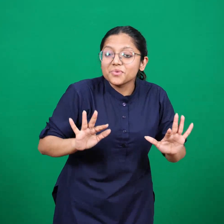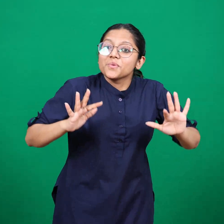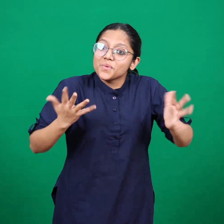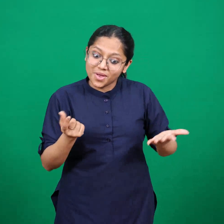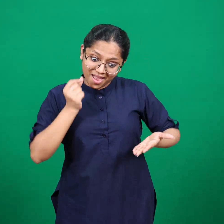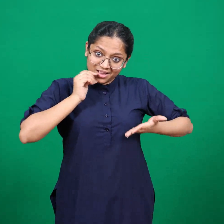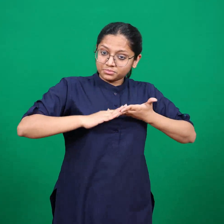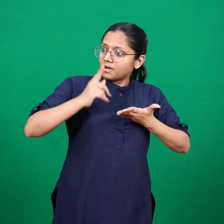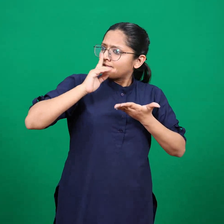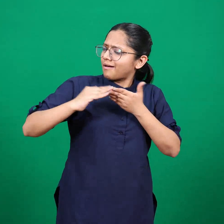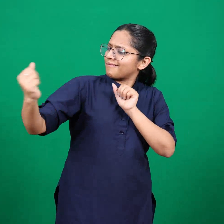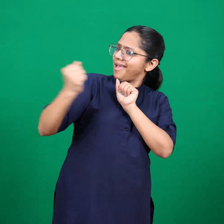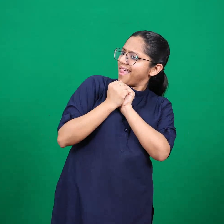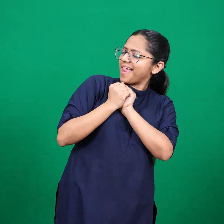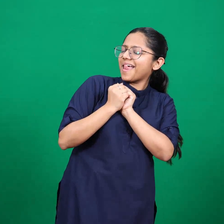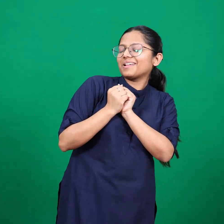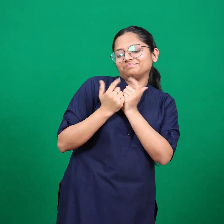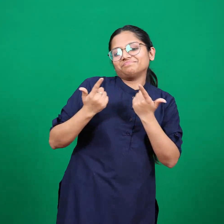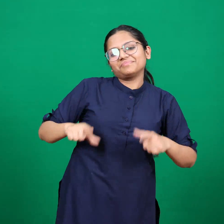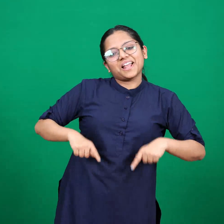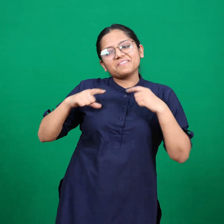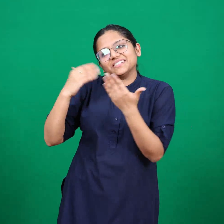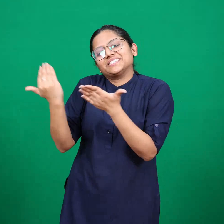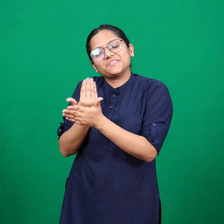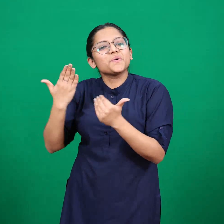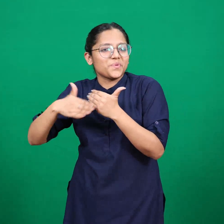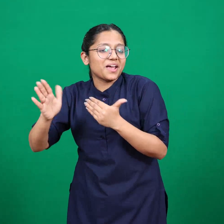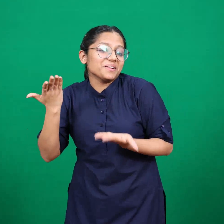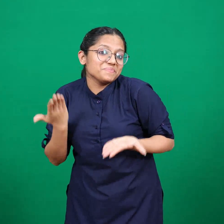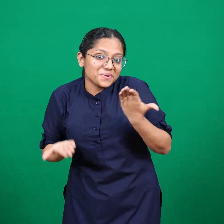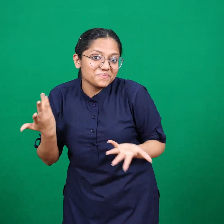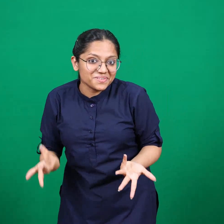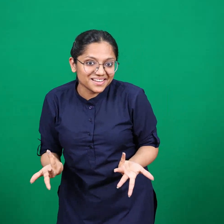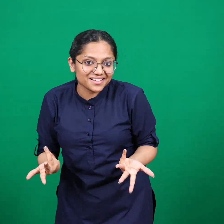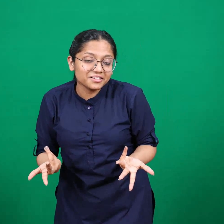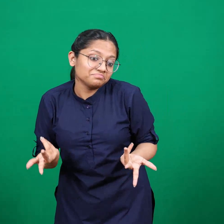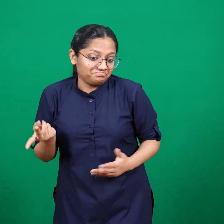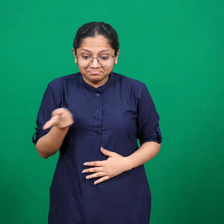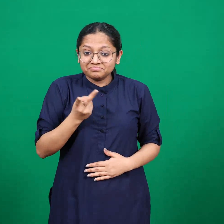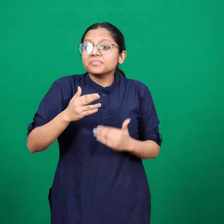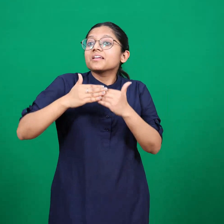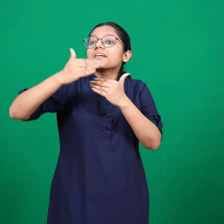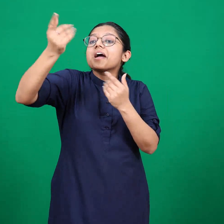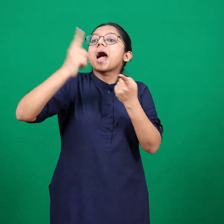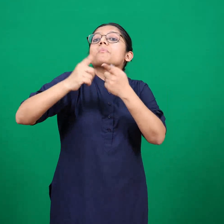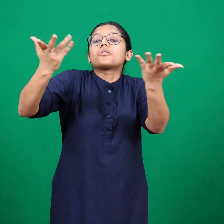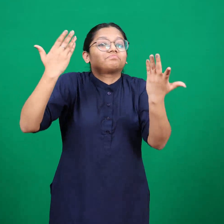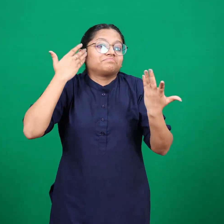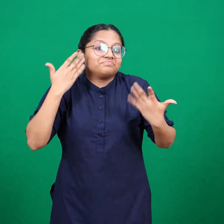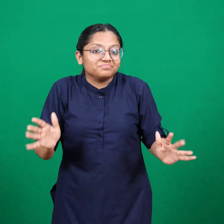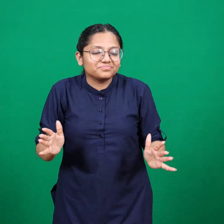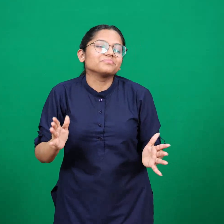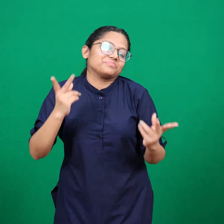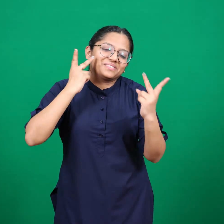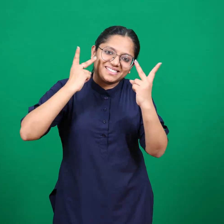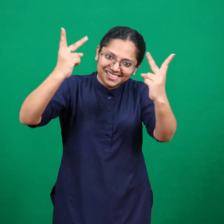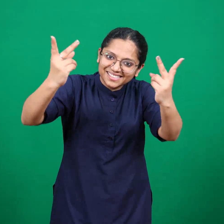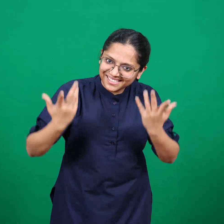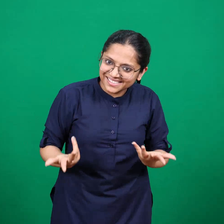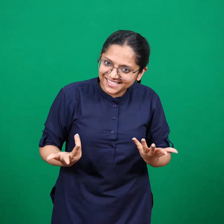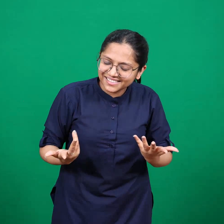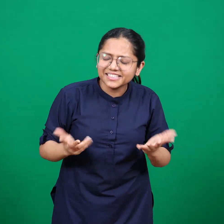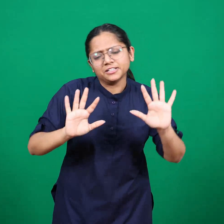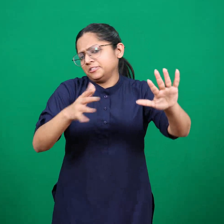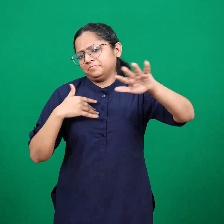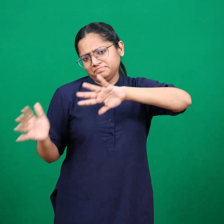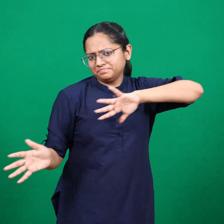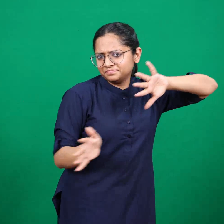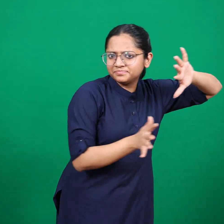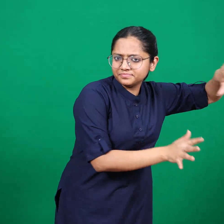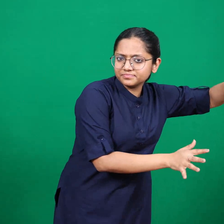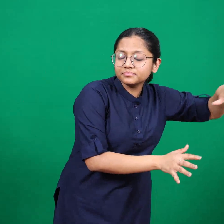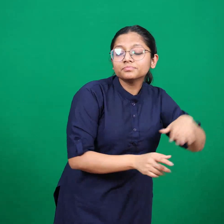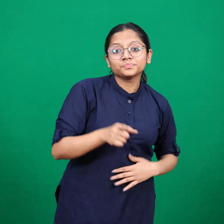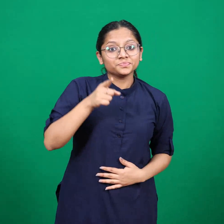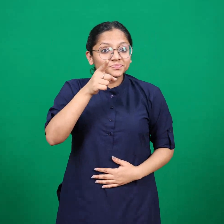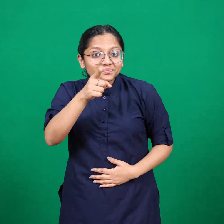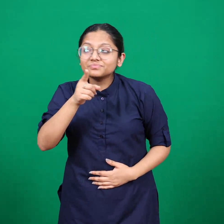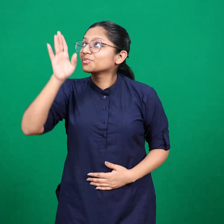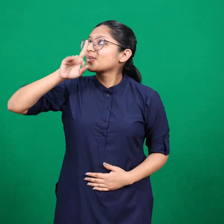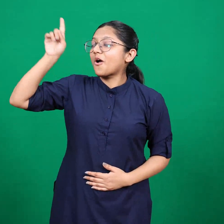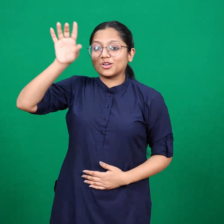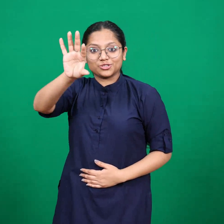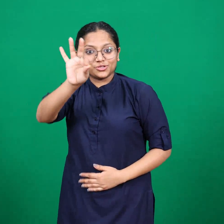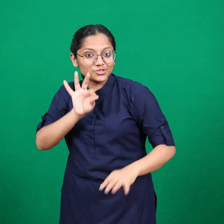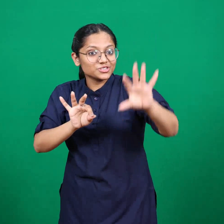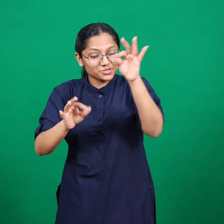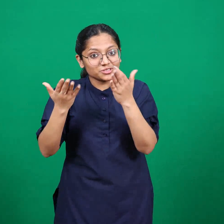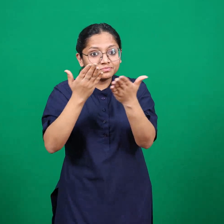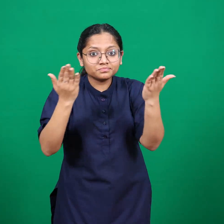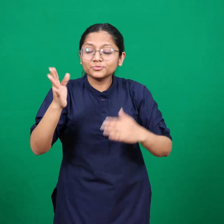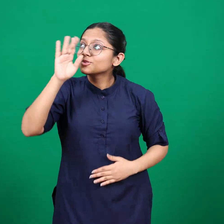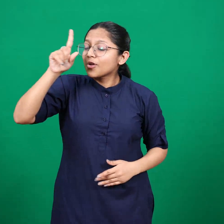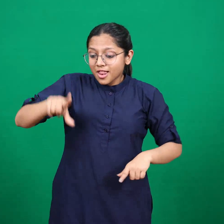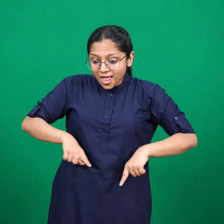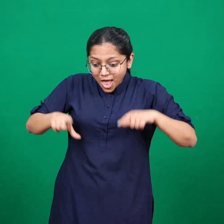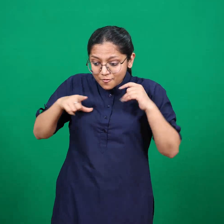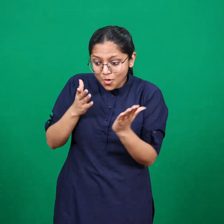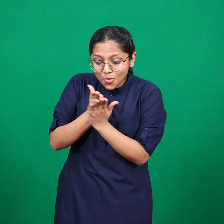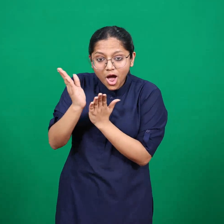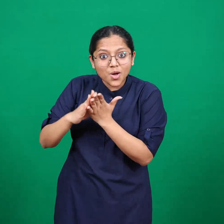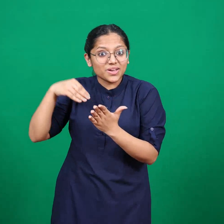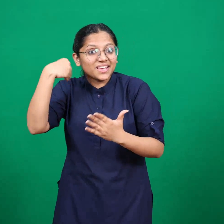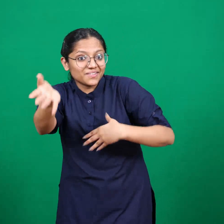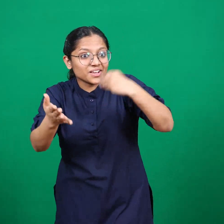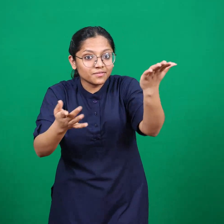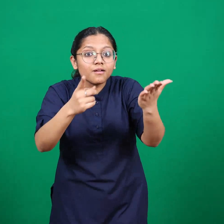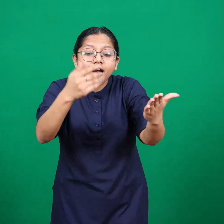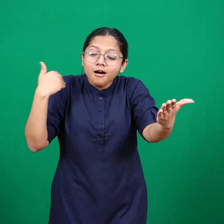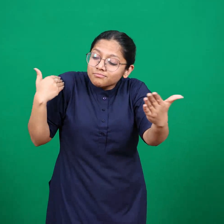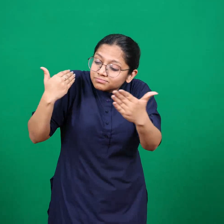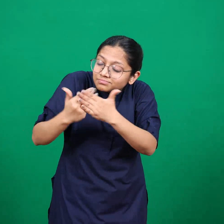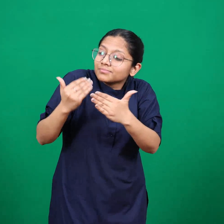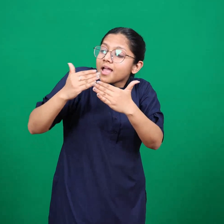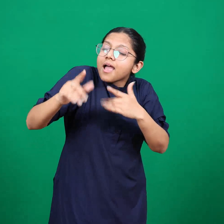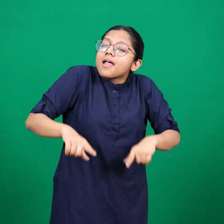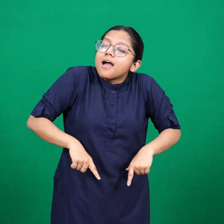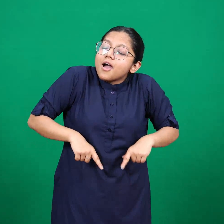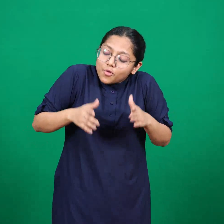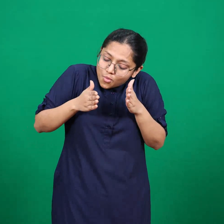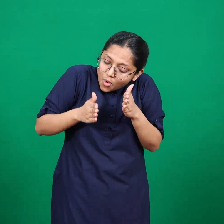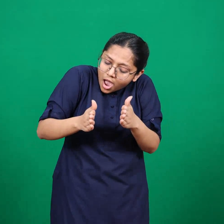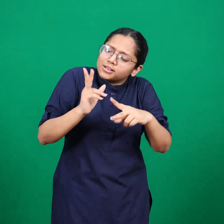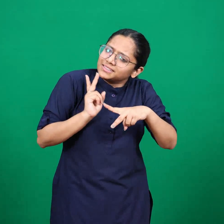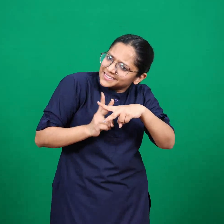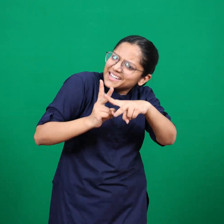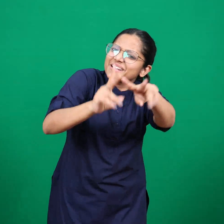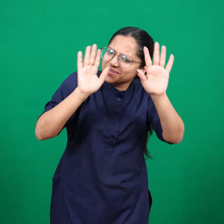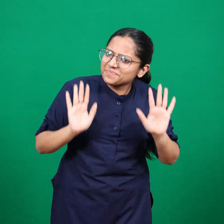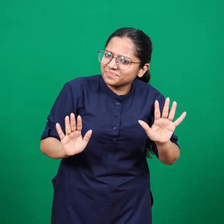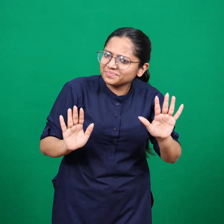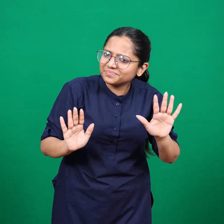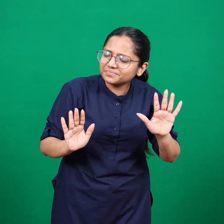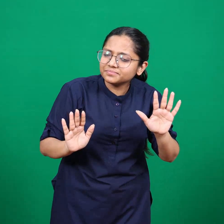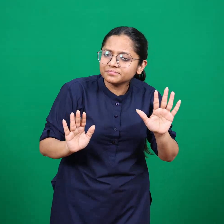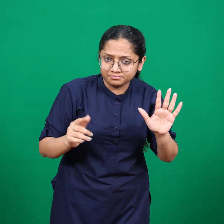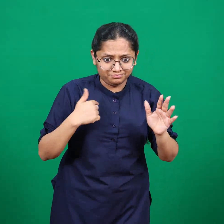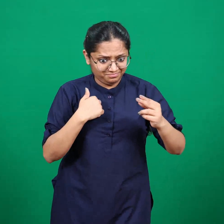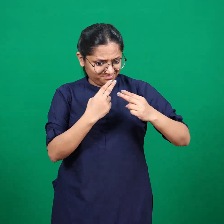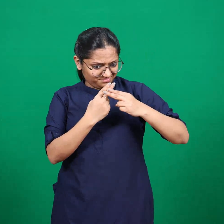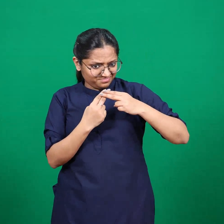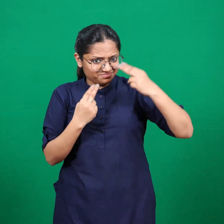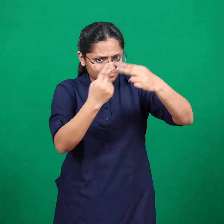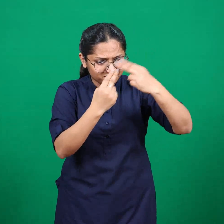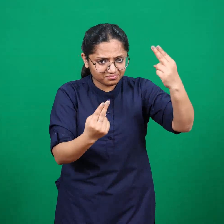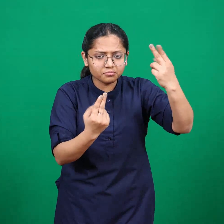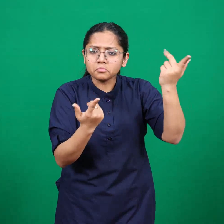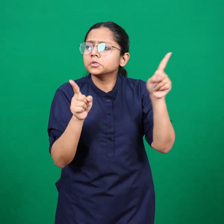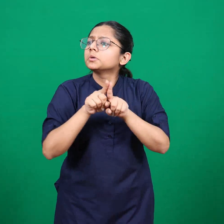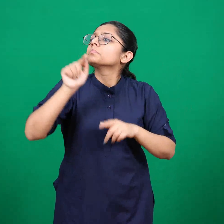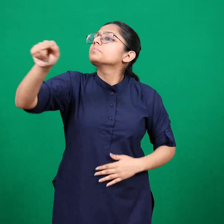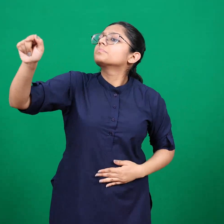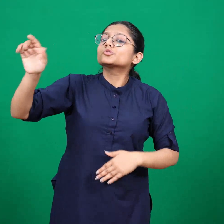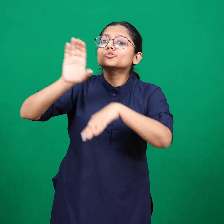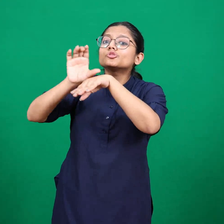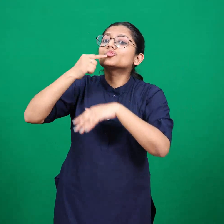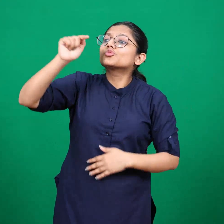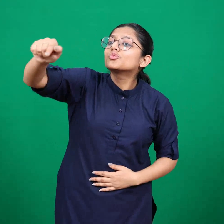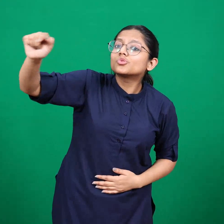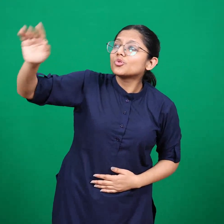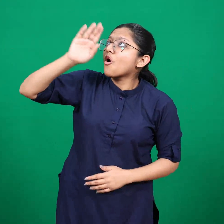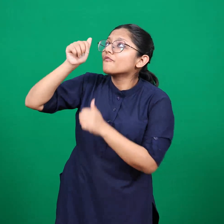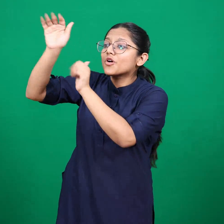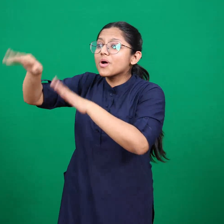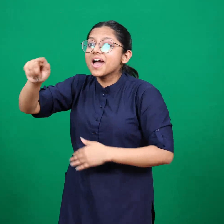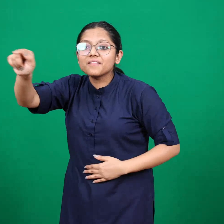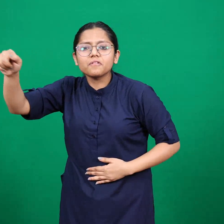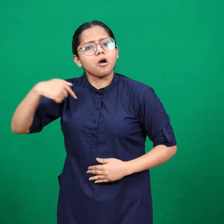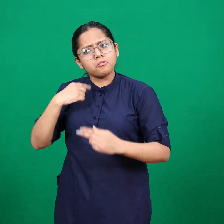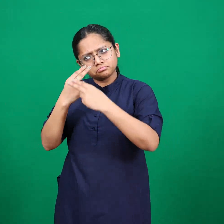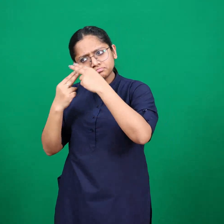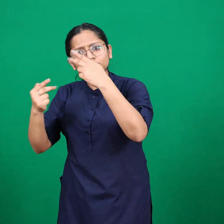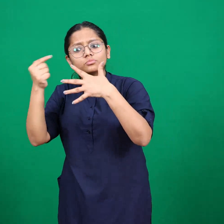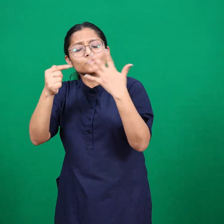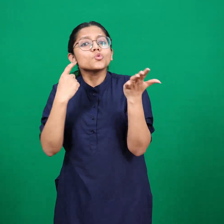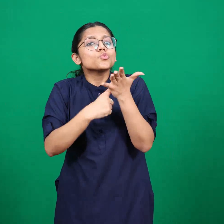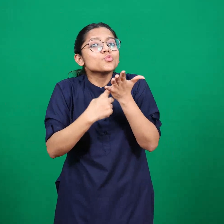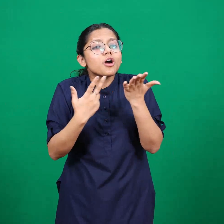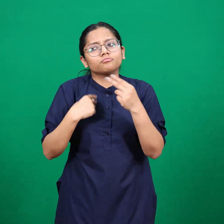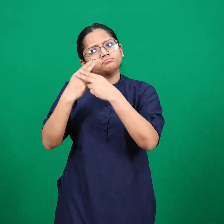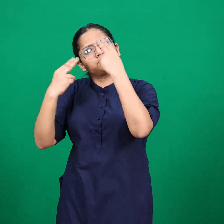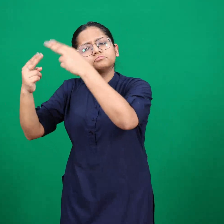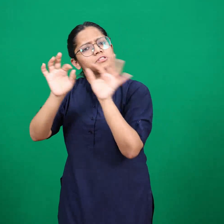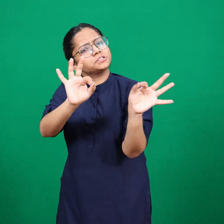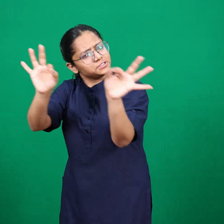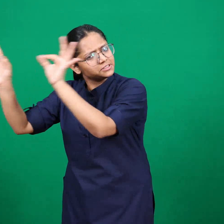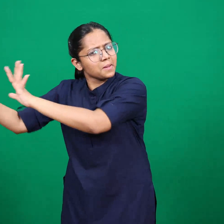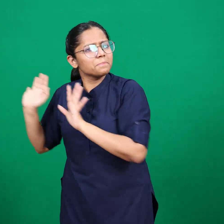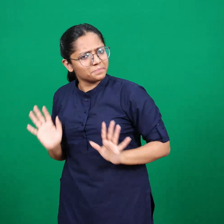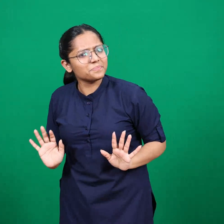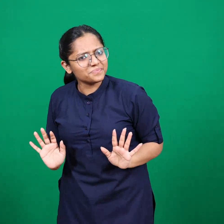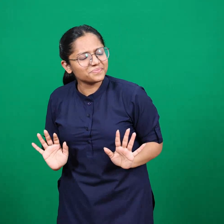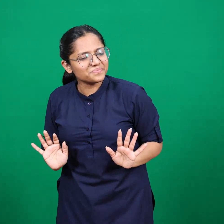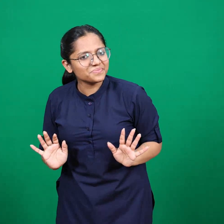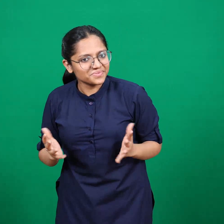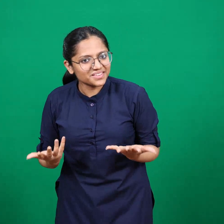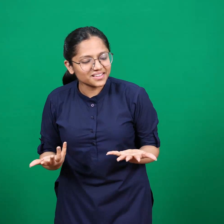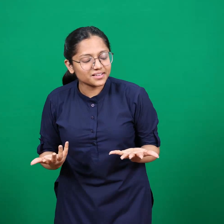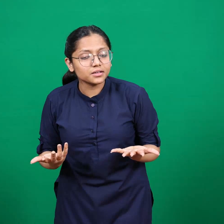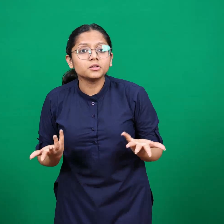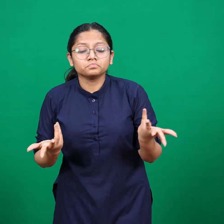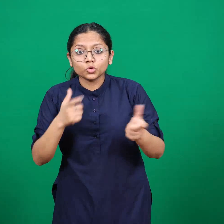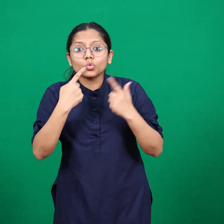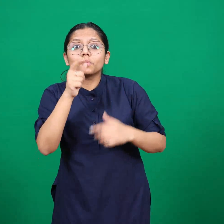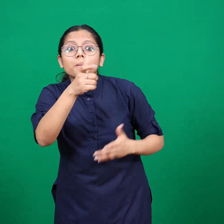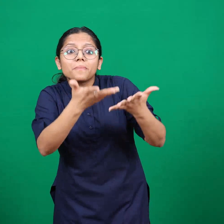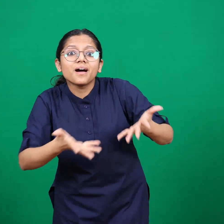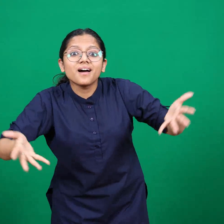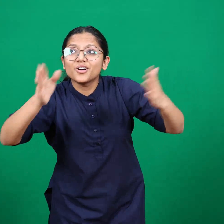Regardless, each one should lead the life that the Lord has assigned to him and to which God has called him. This is what I prescribe in all the churches.